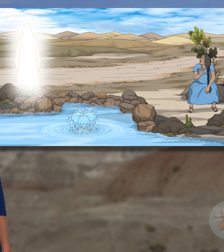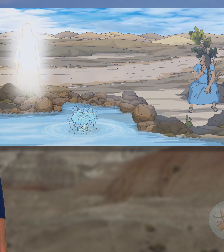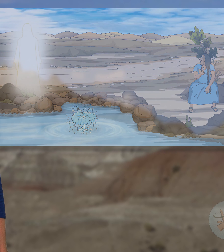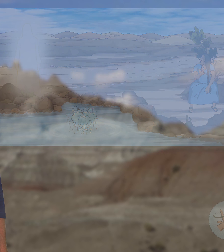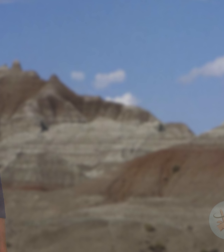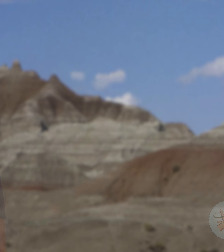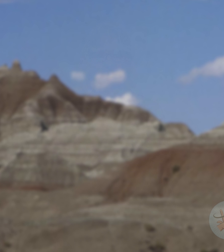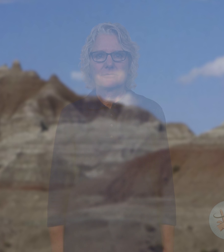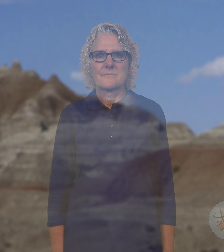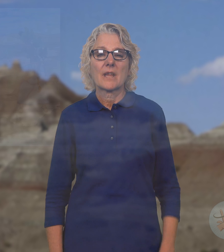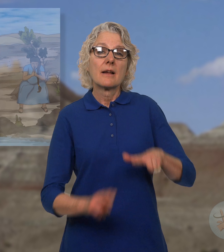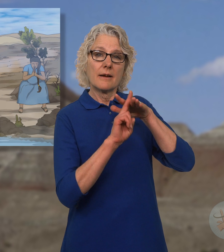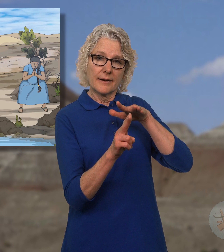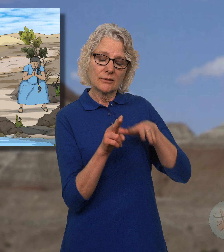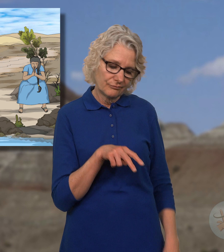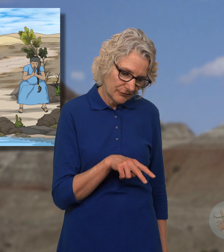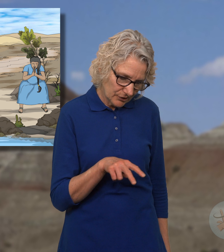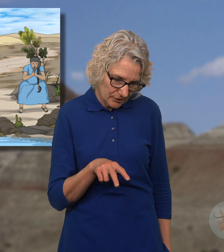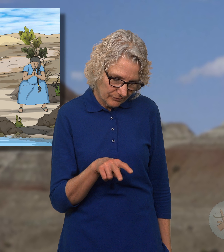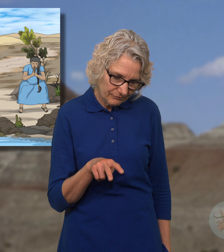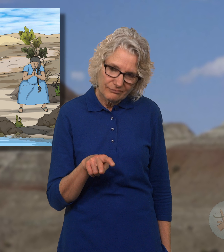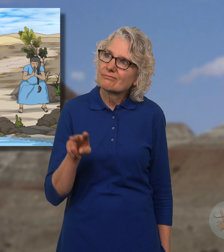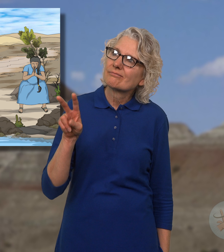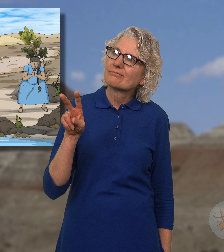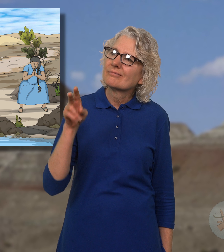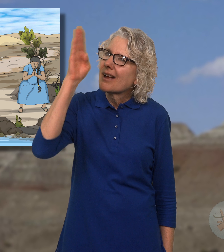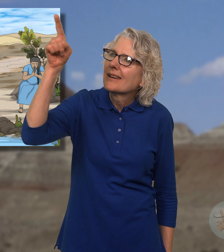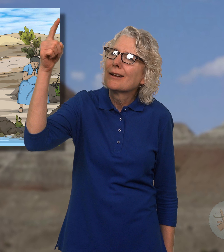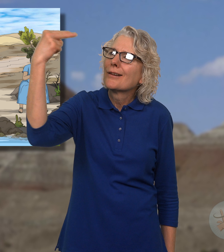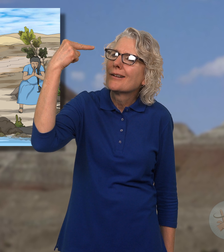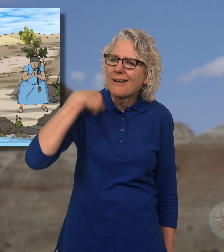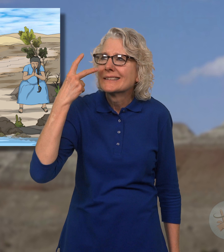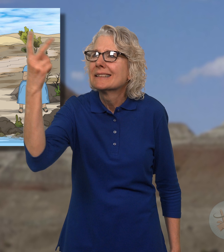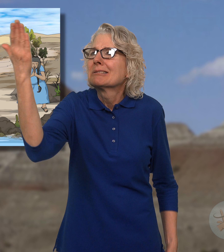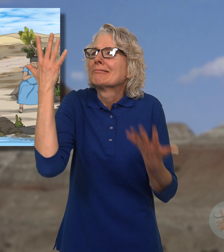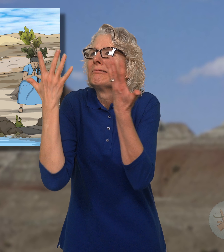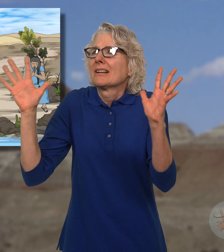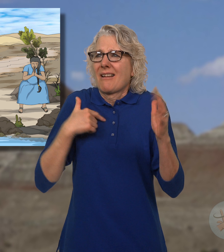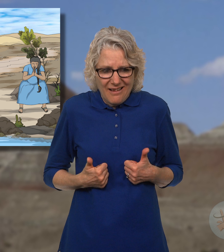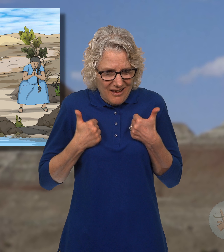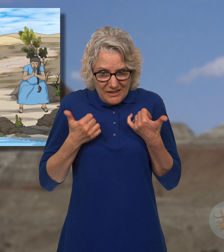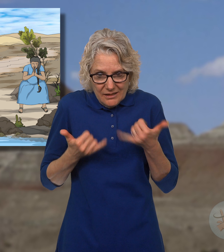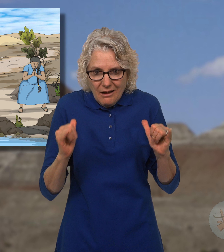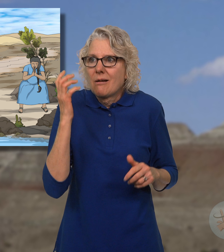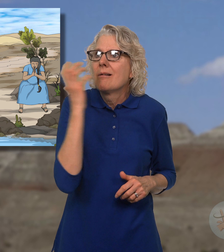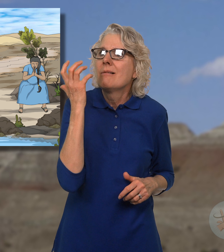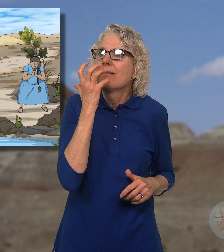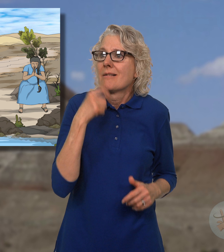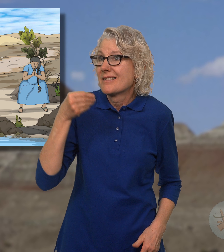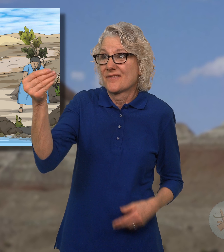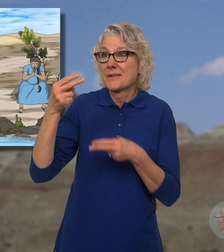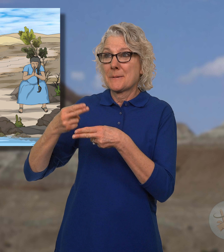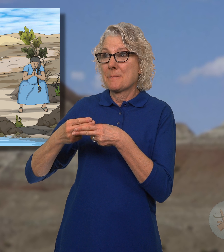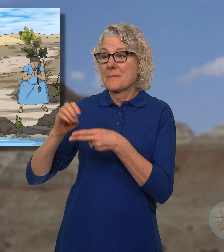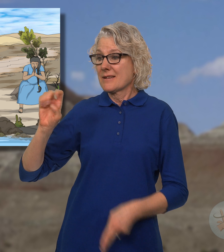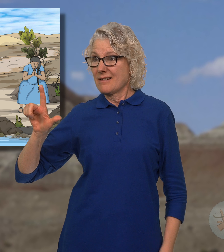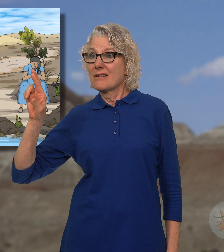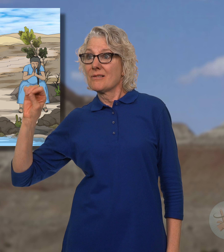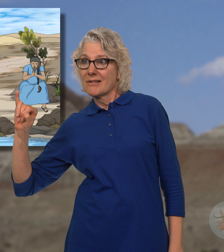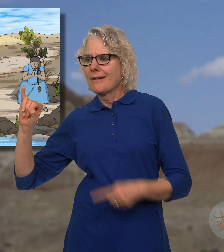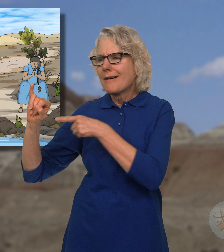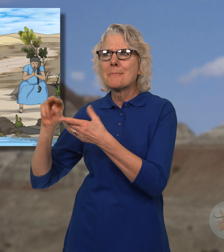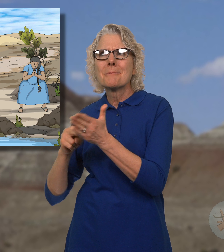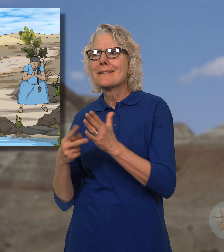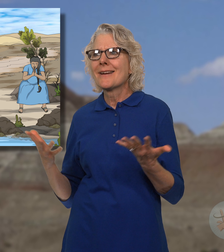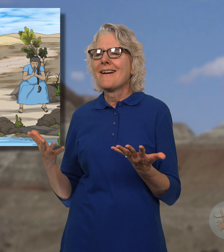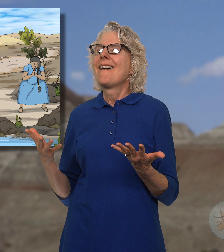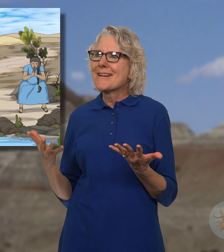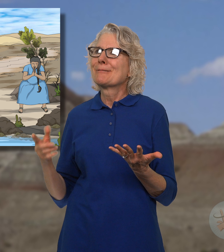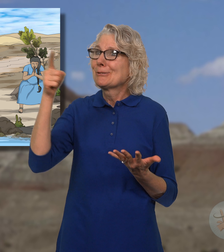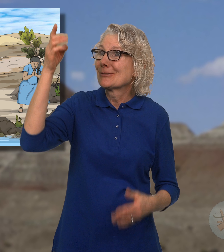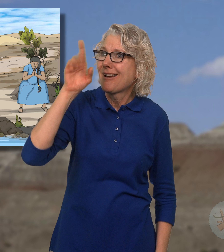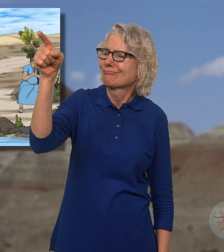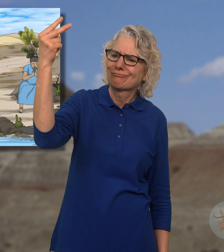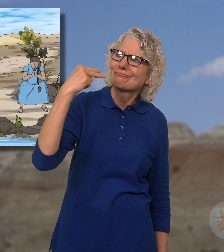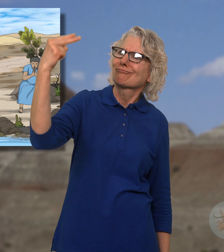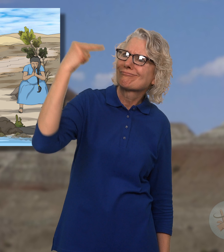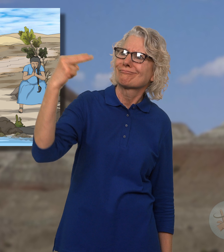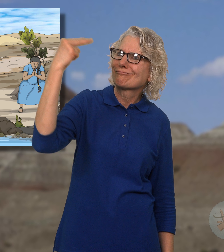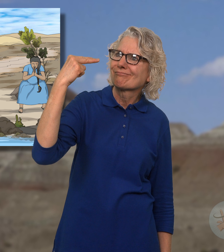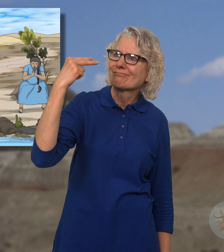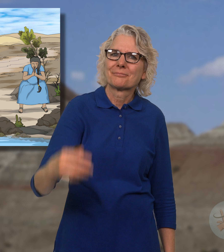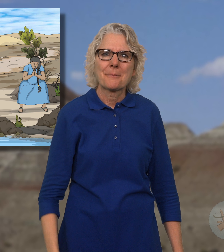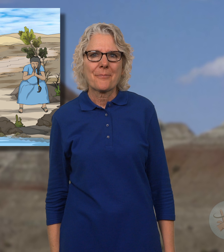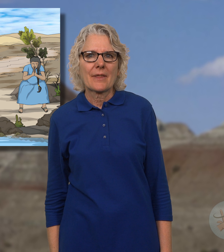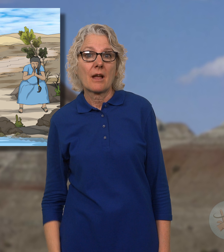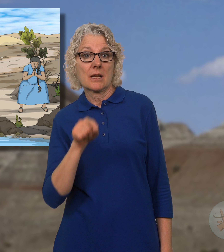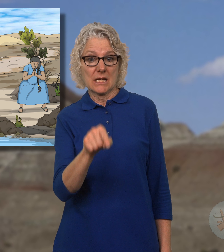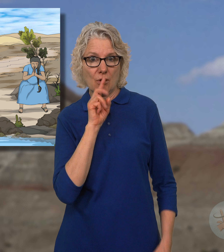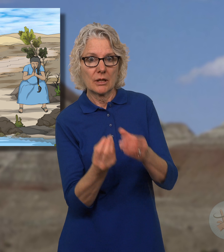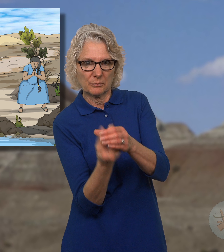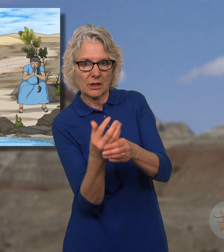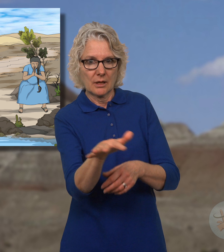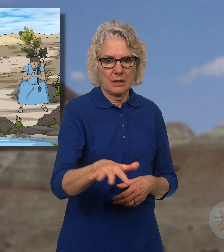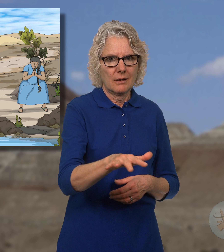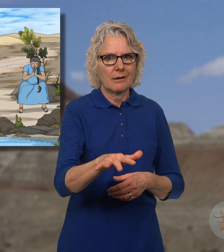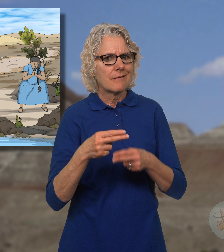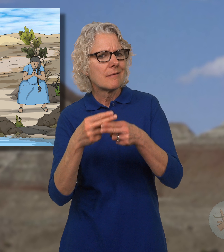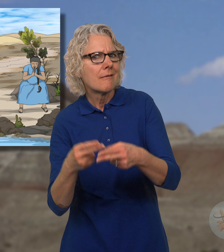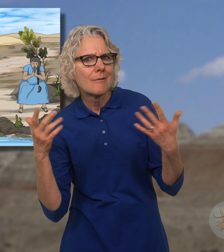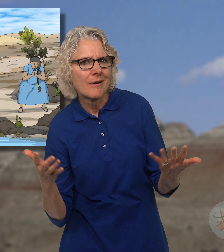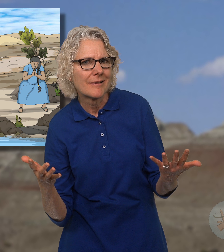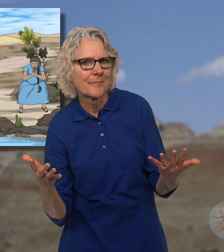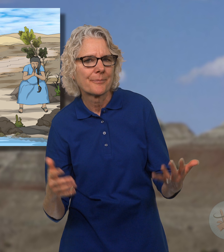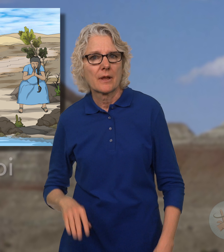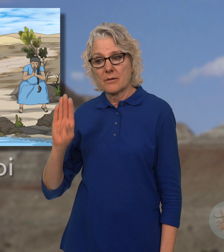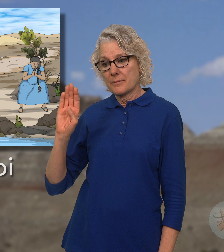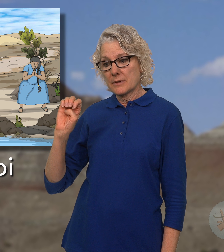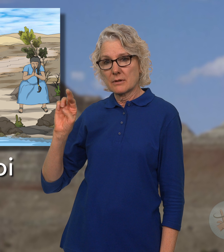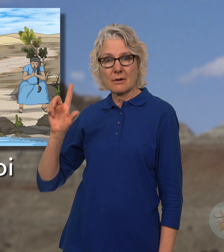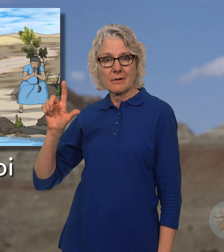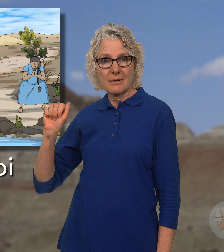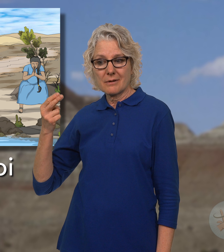So Hagar gave this name to the LORD who had spoken to her: “You are the God who sees me,” for she said, “Here I have seen the One who sees me!”